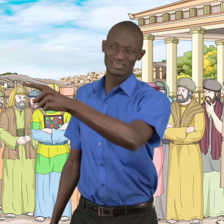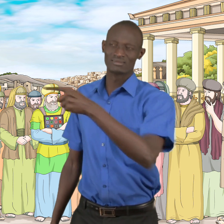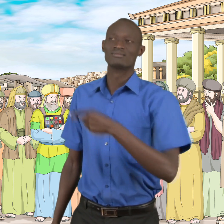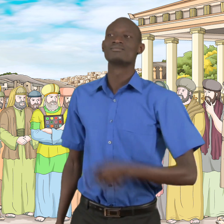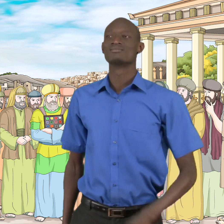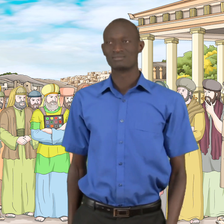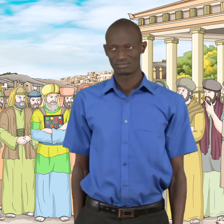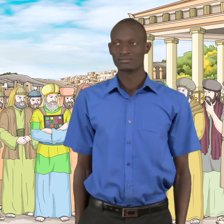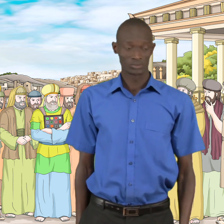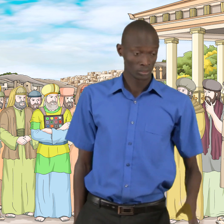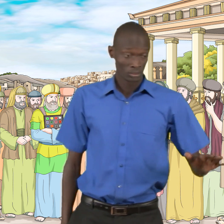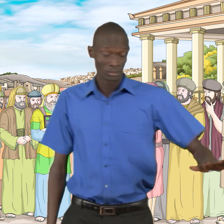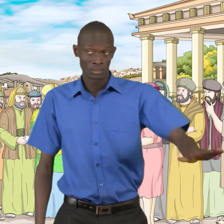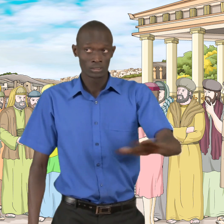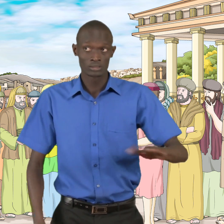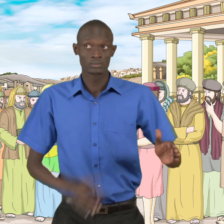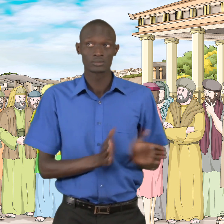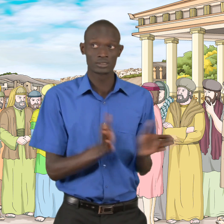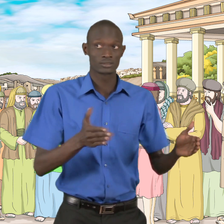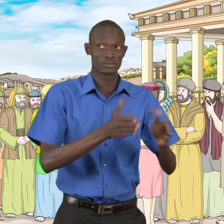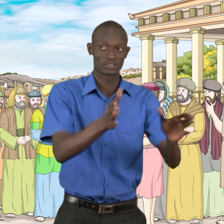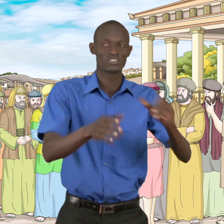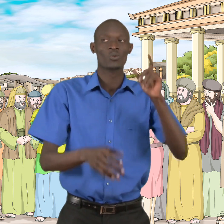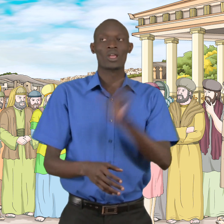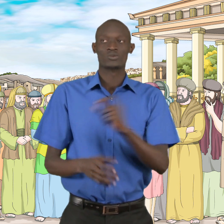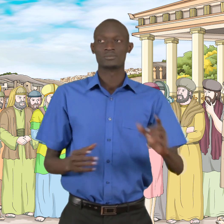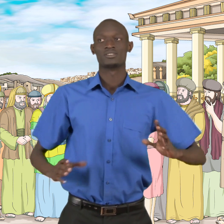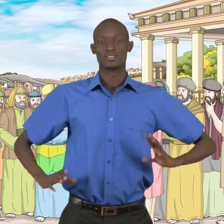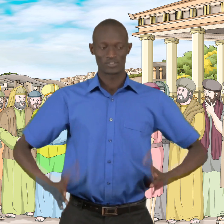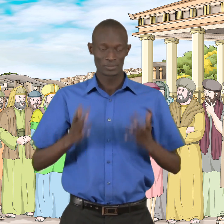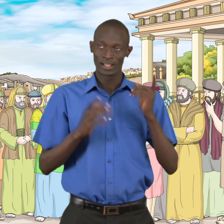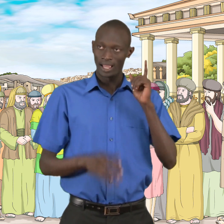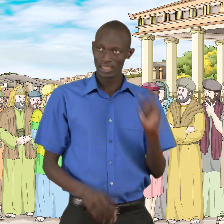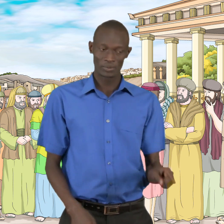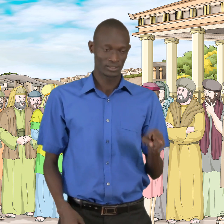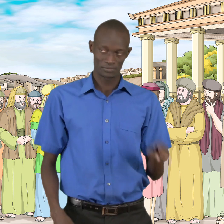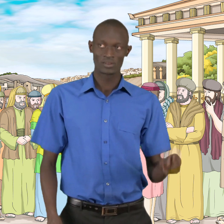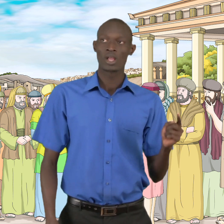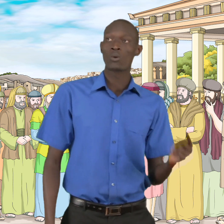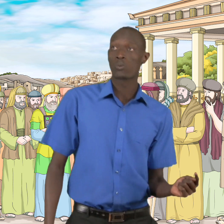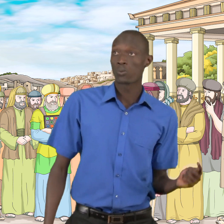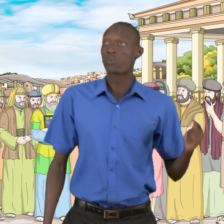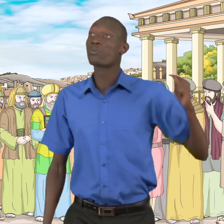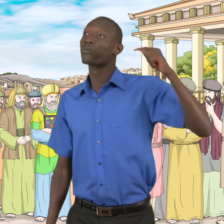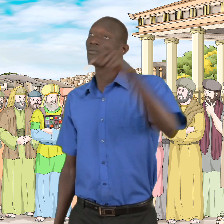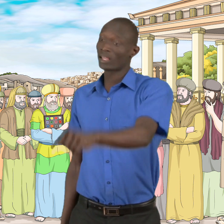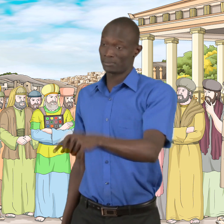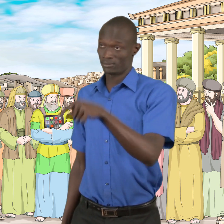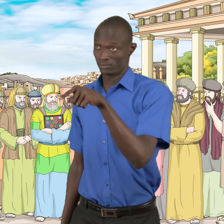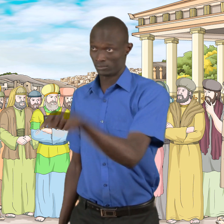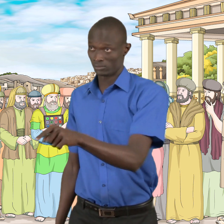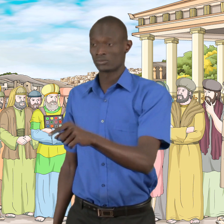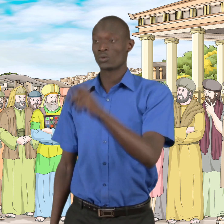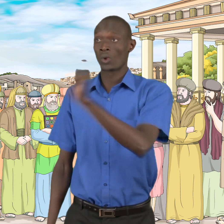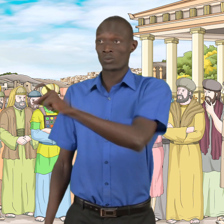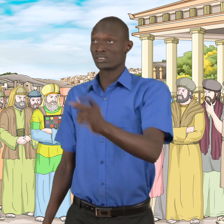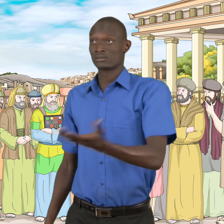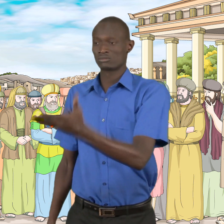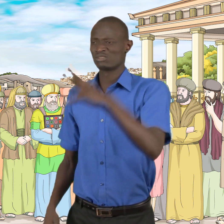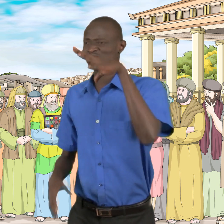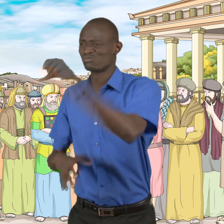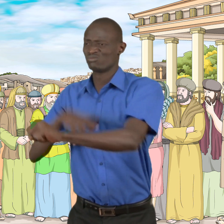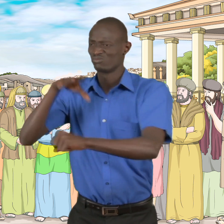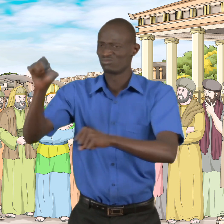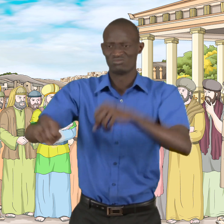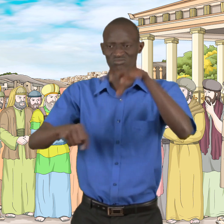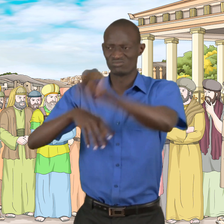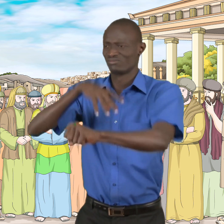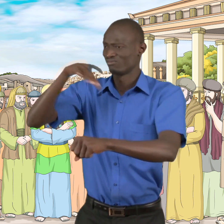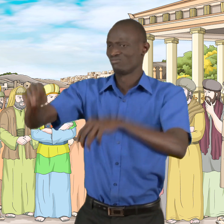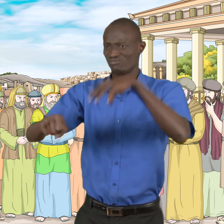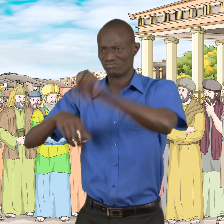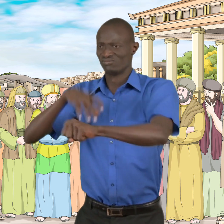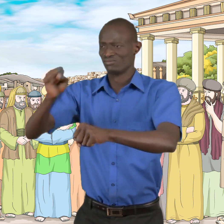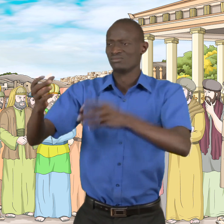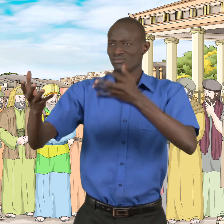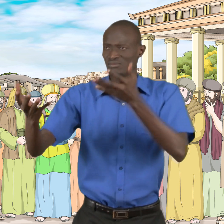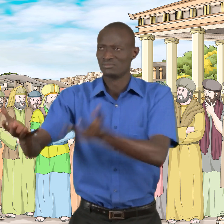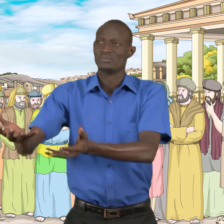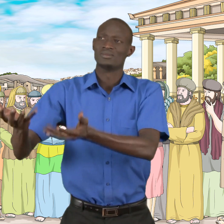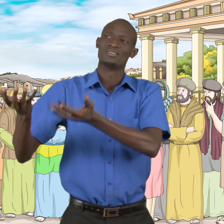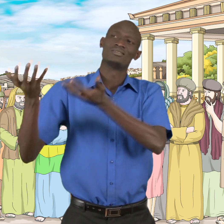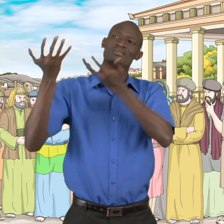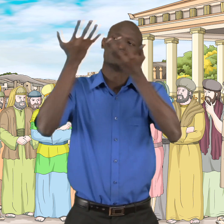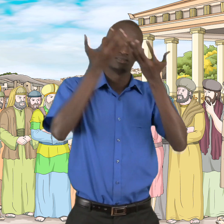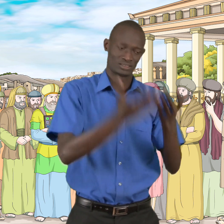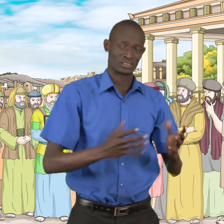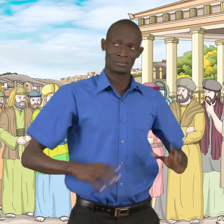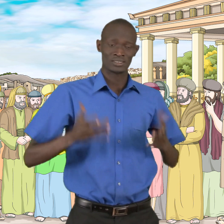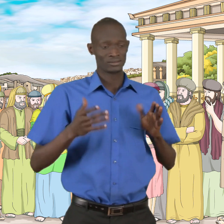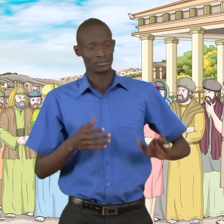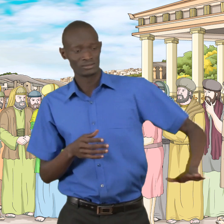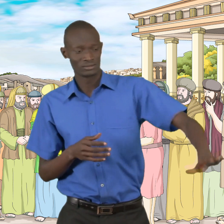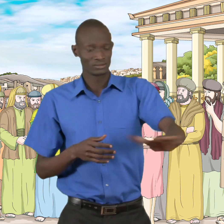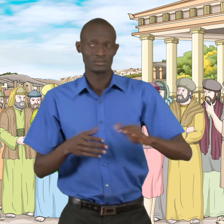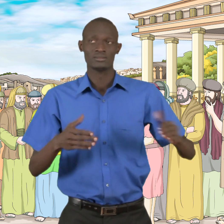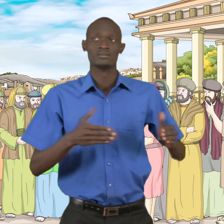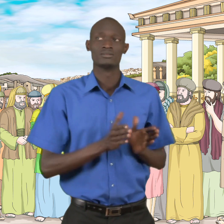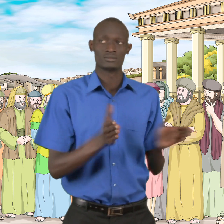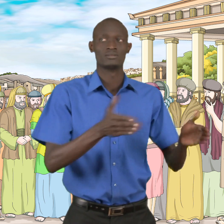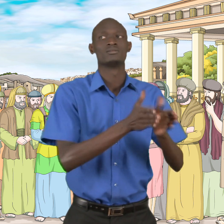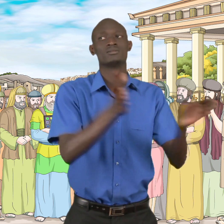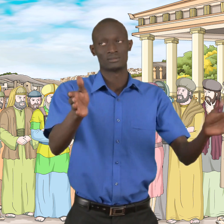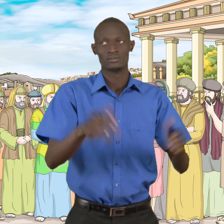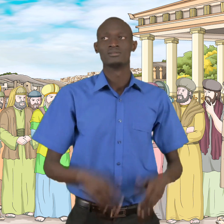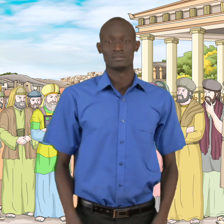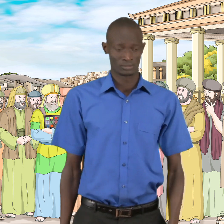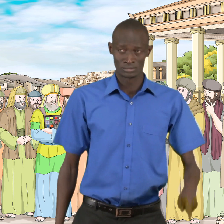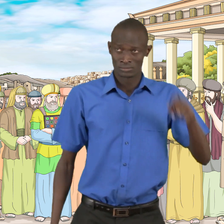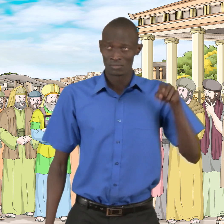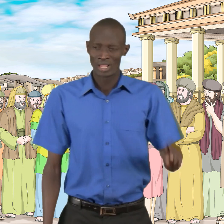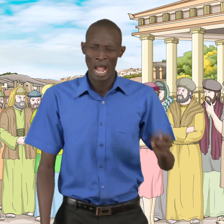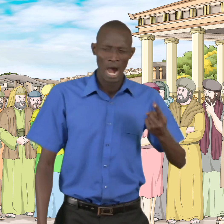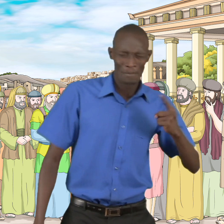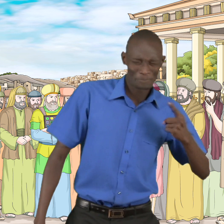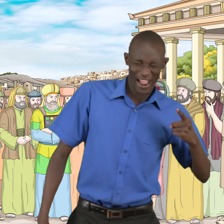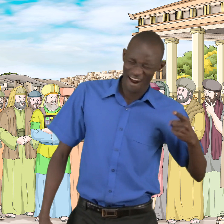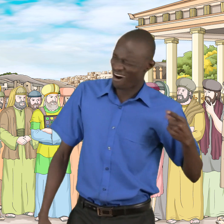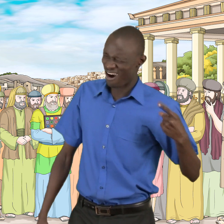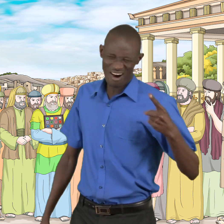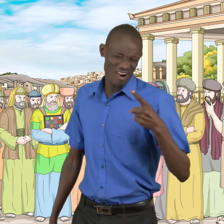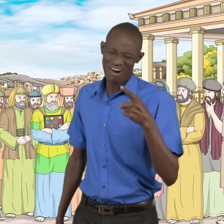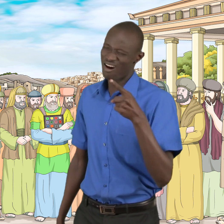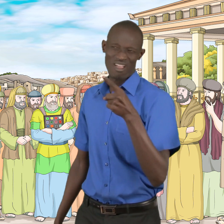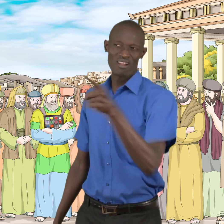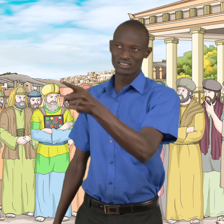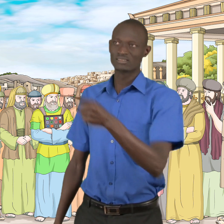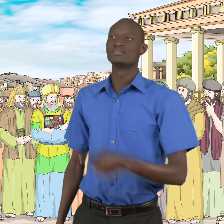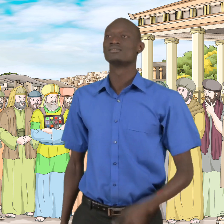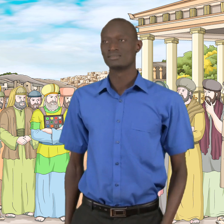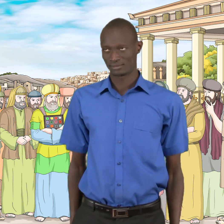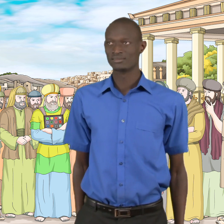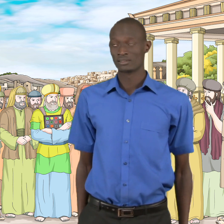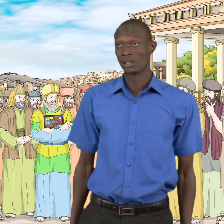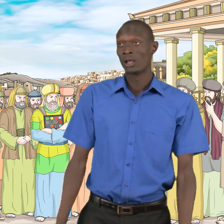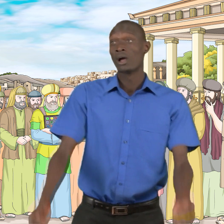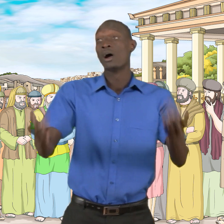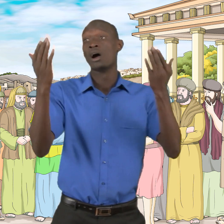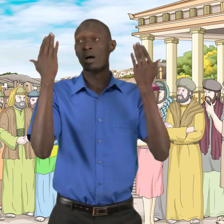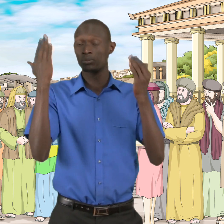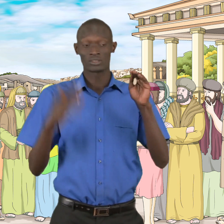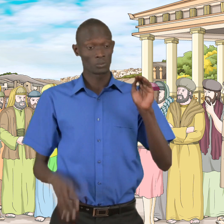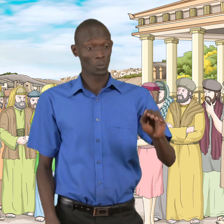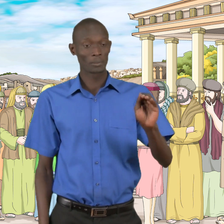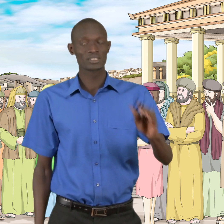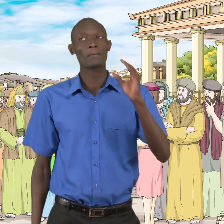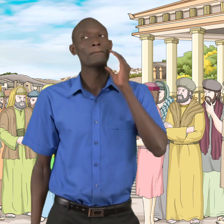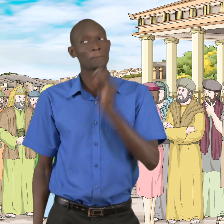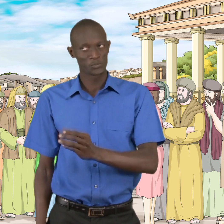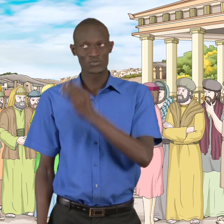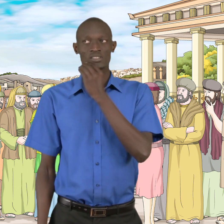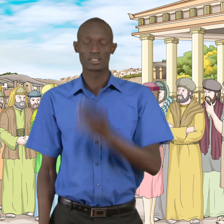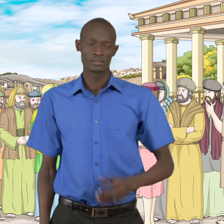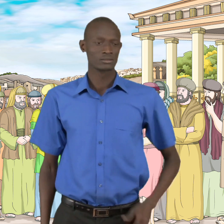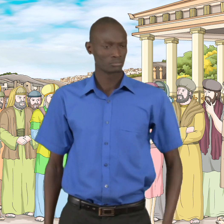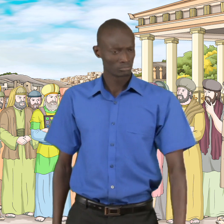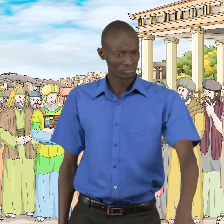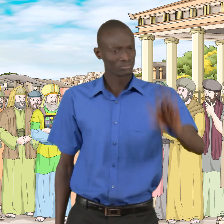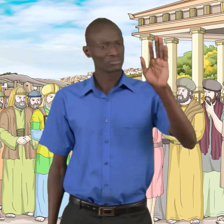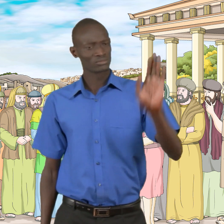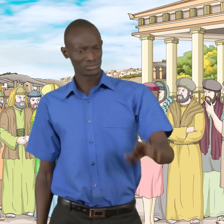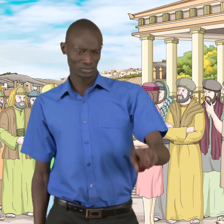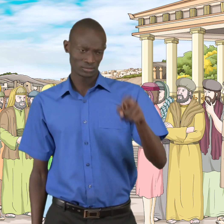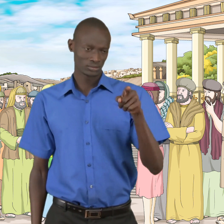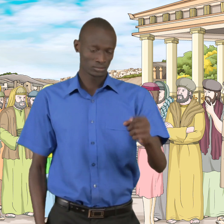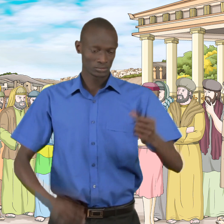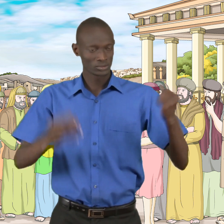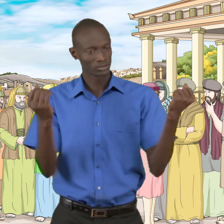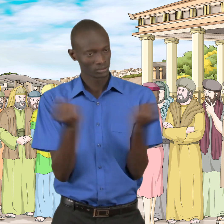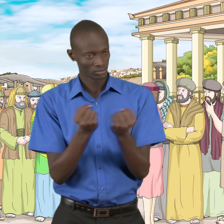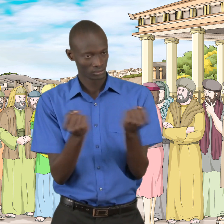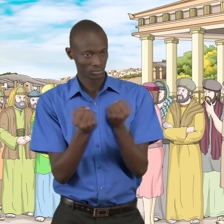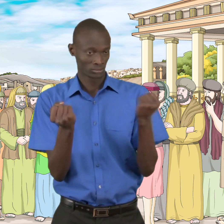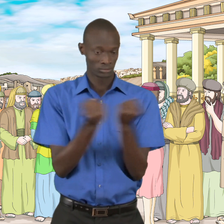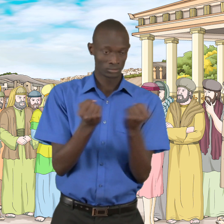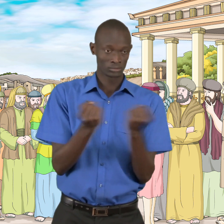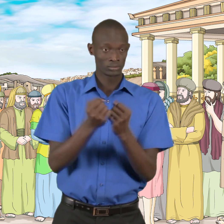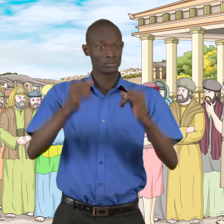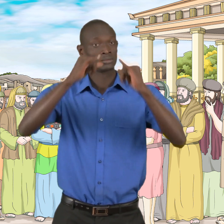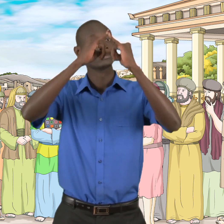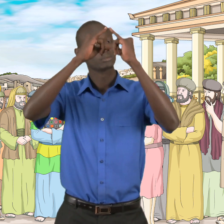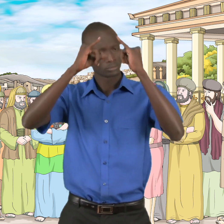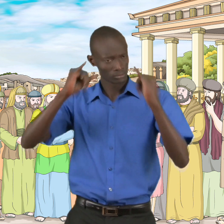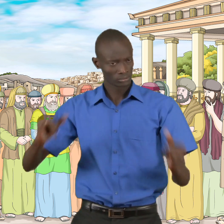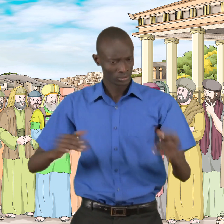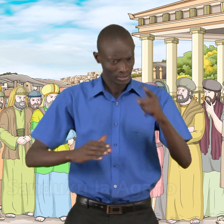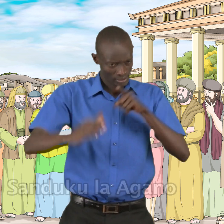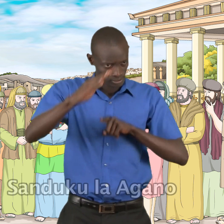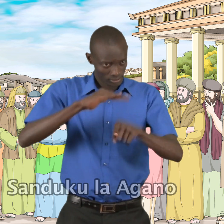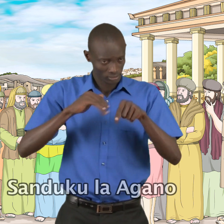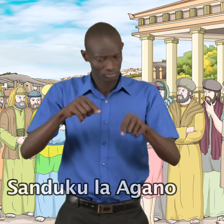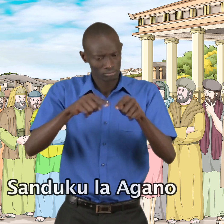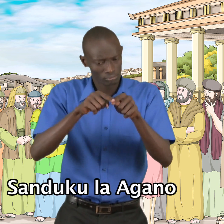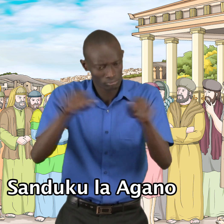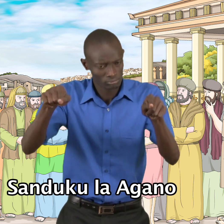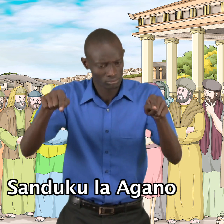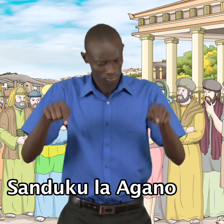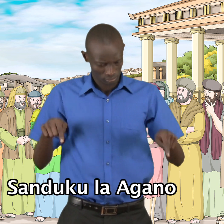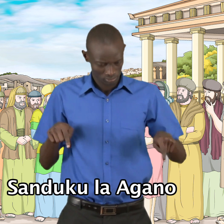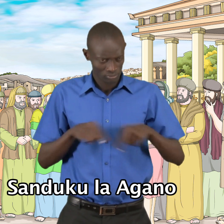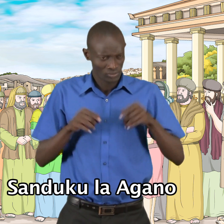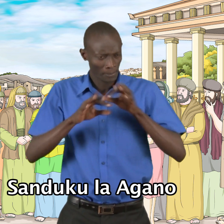Therefore I will send you into exile beyond Babylon.’